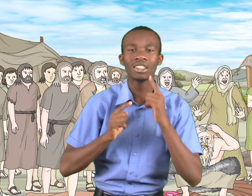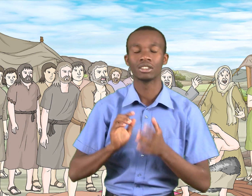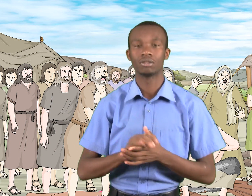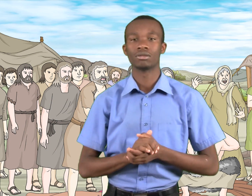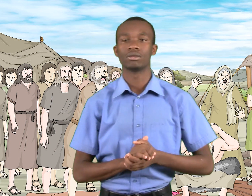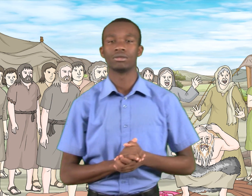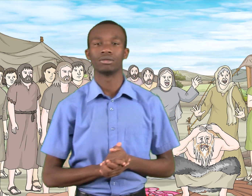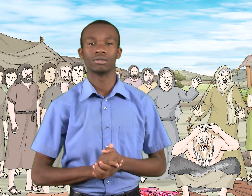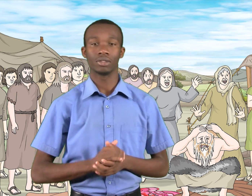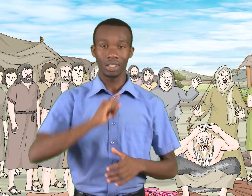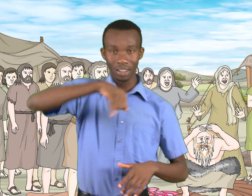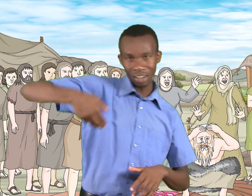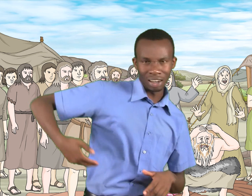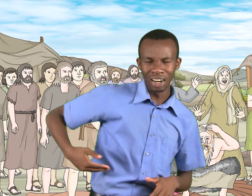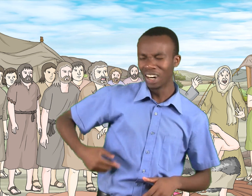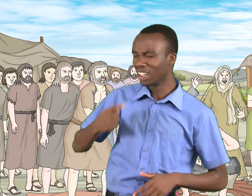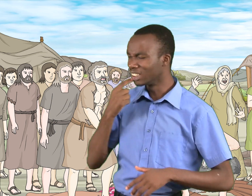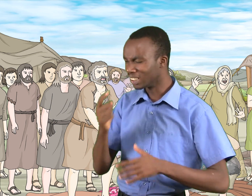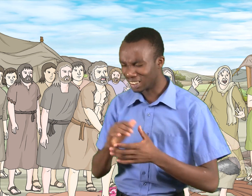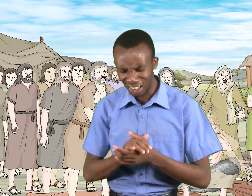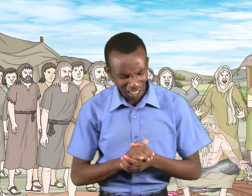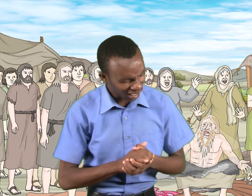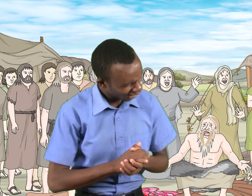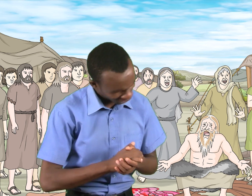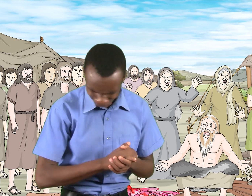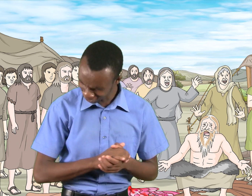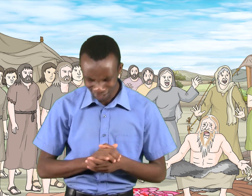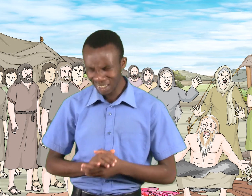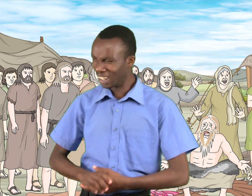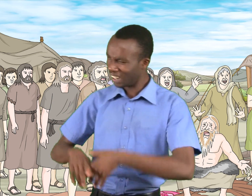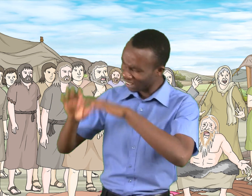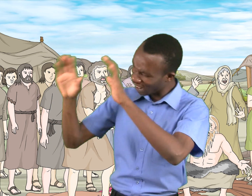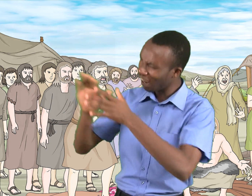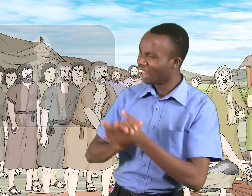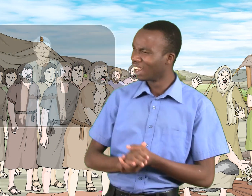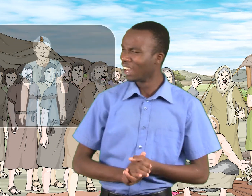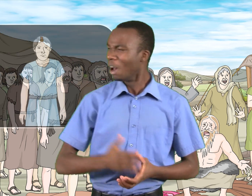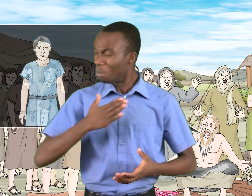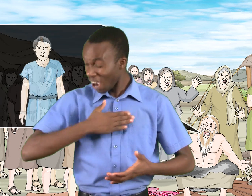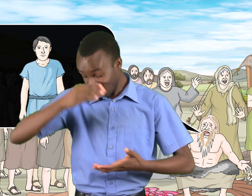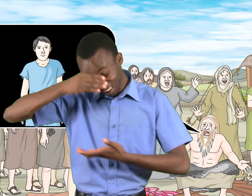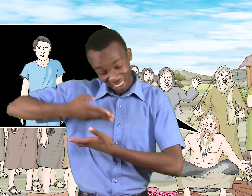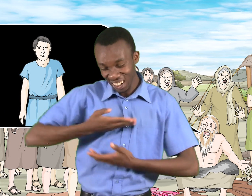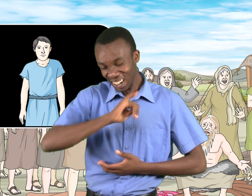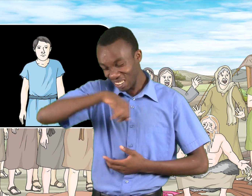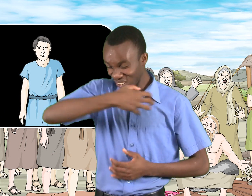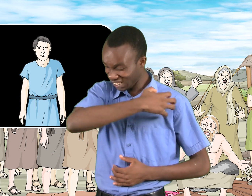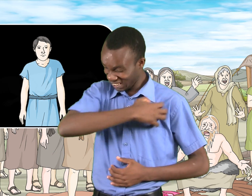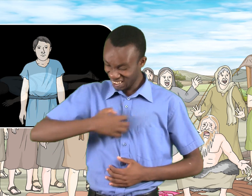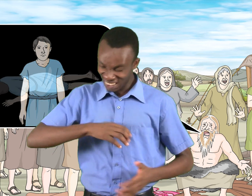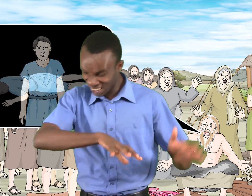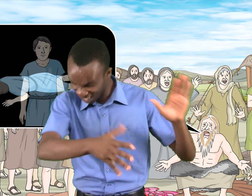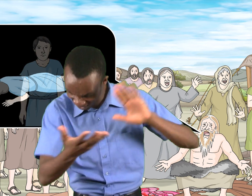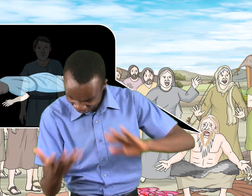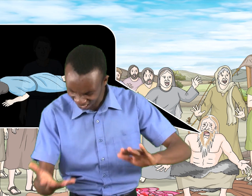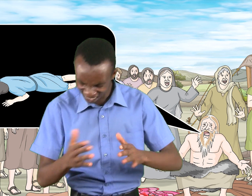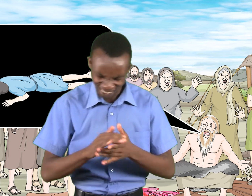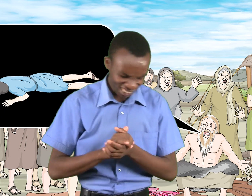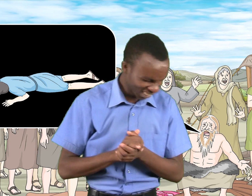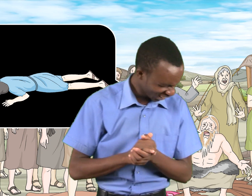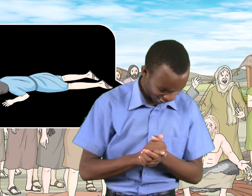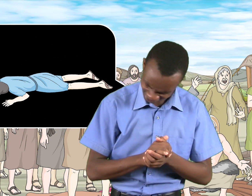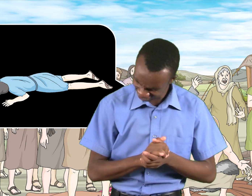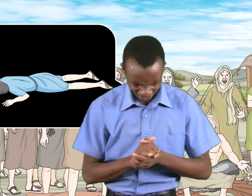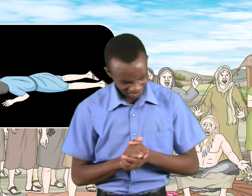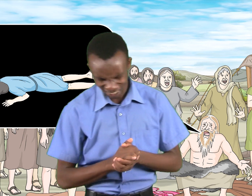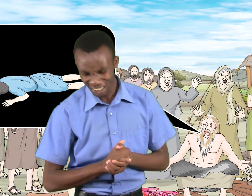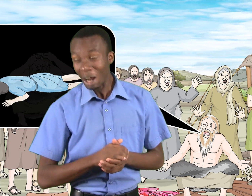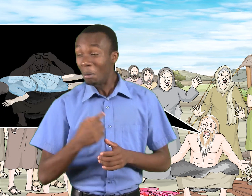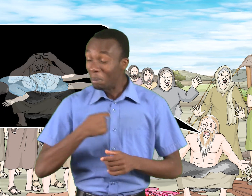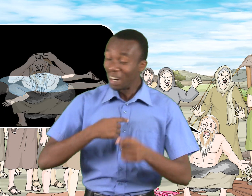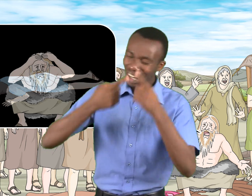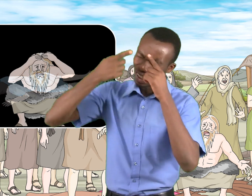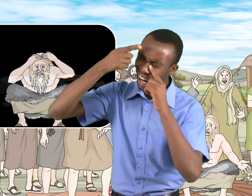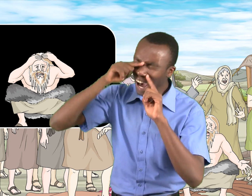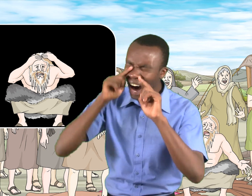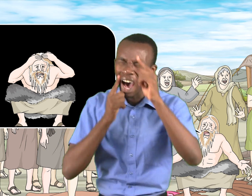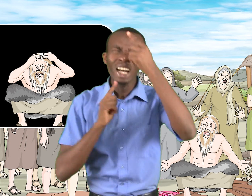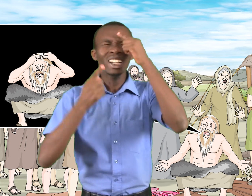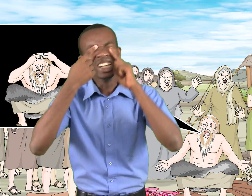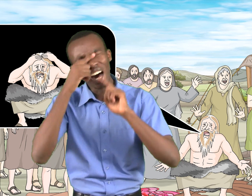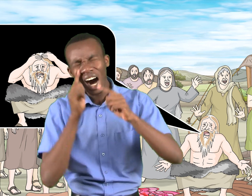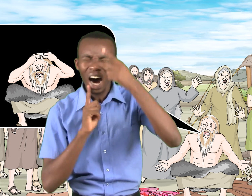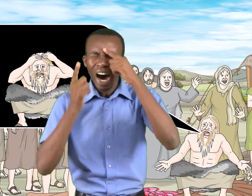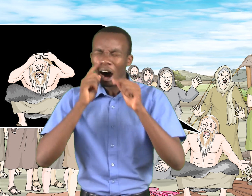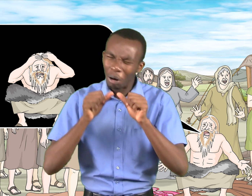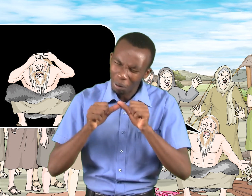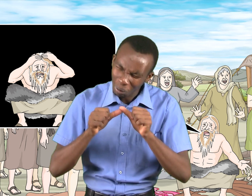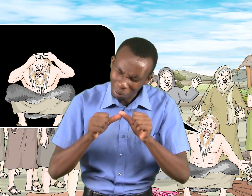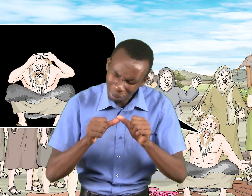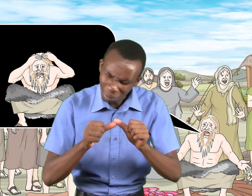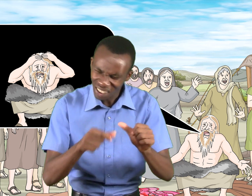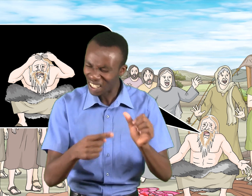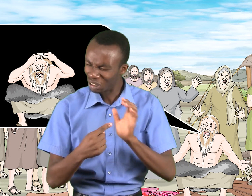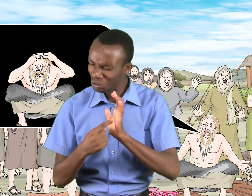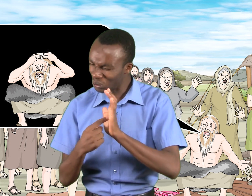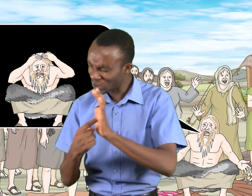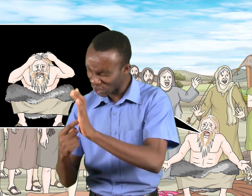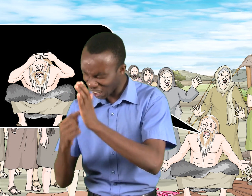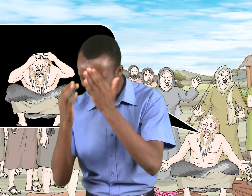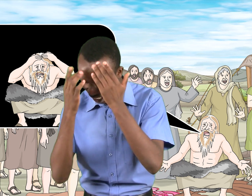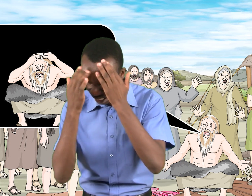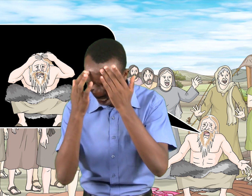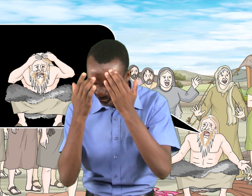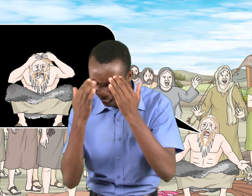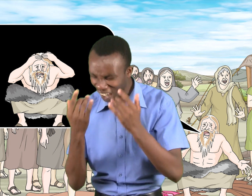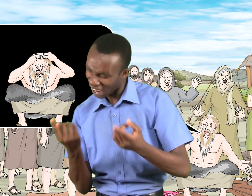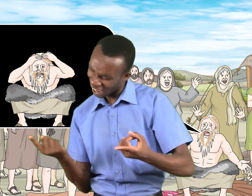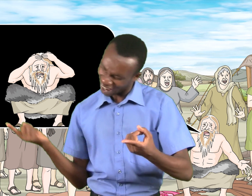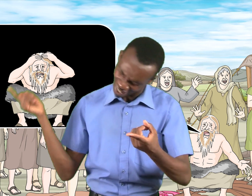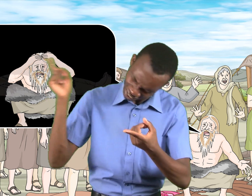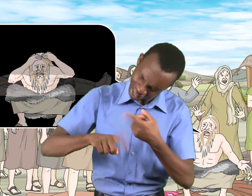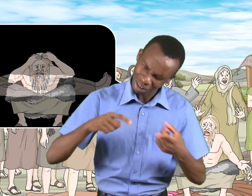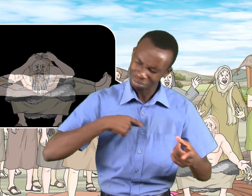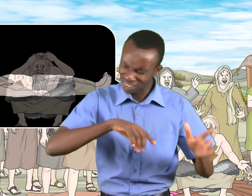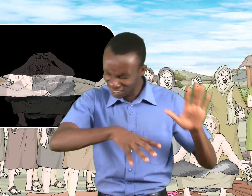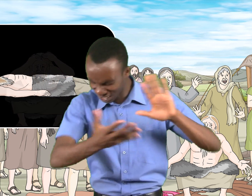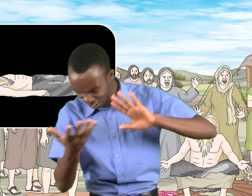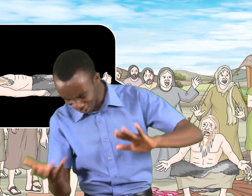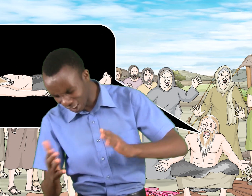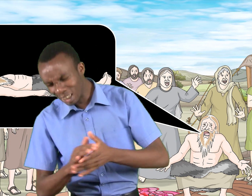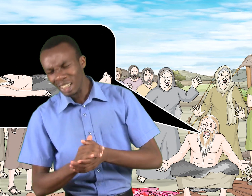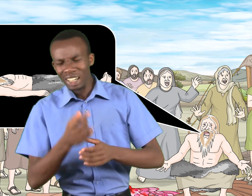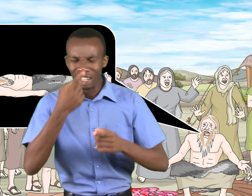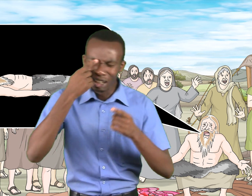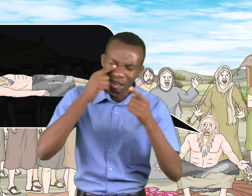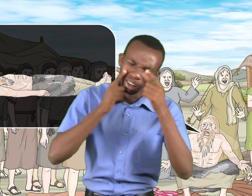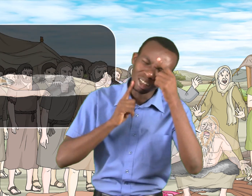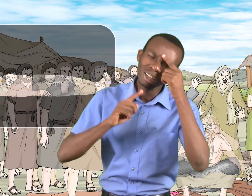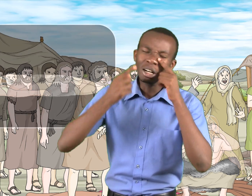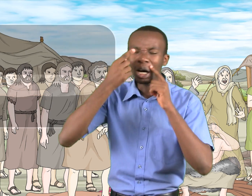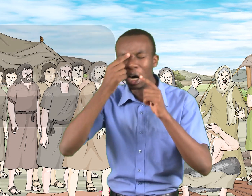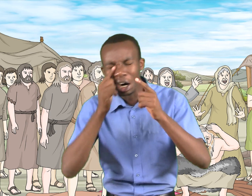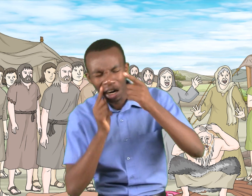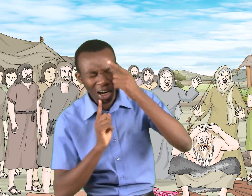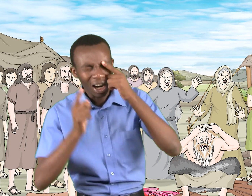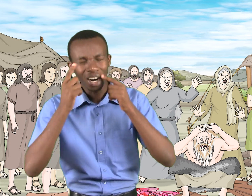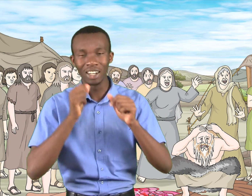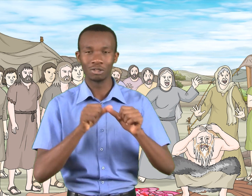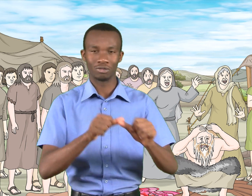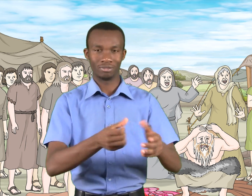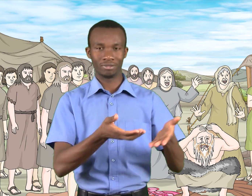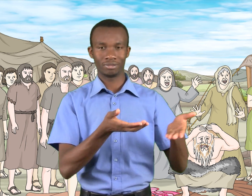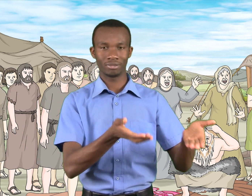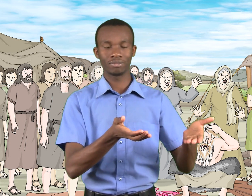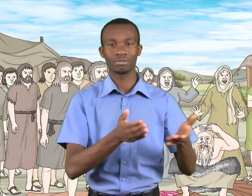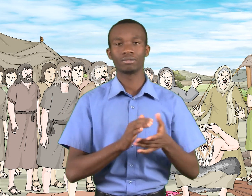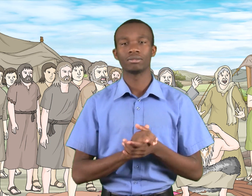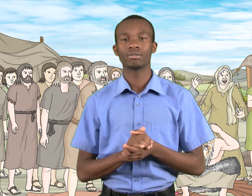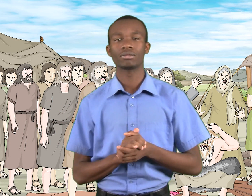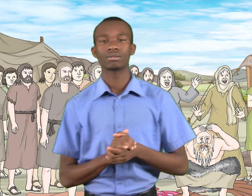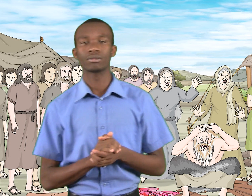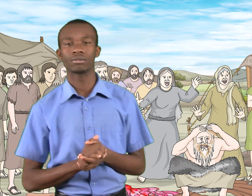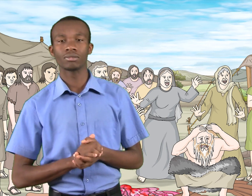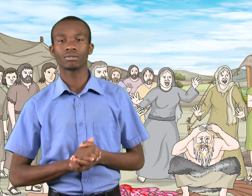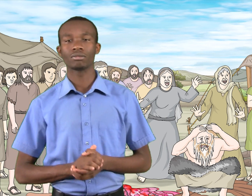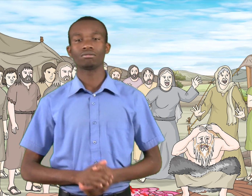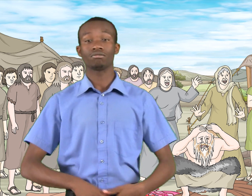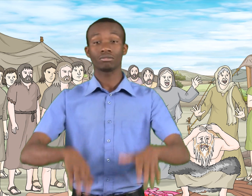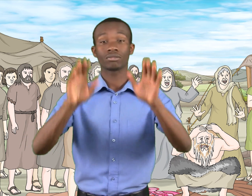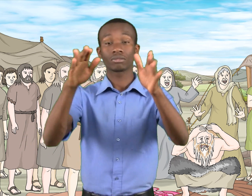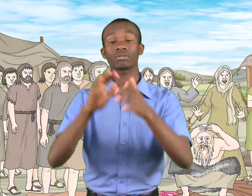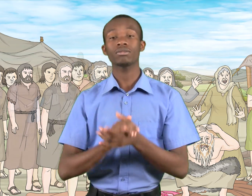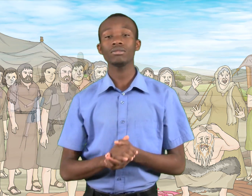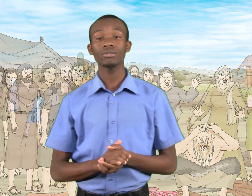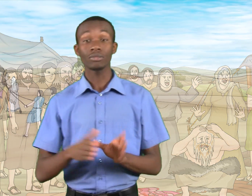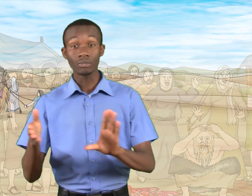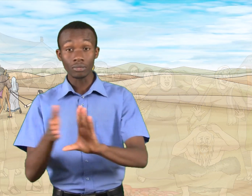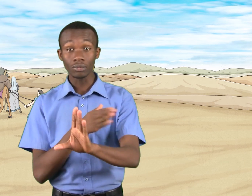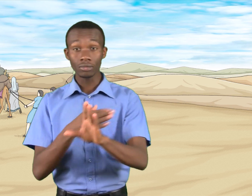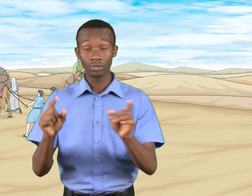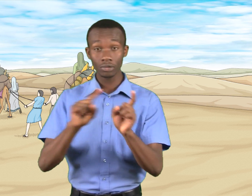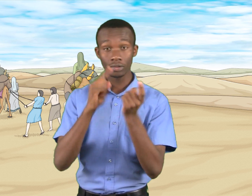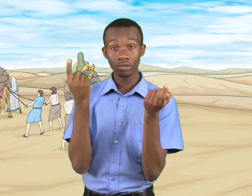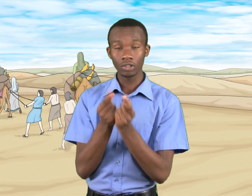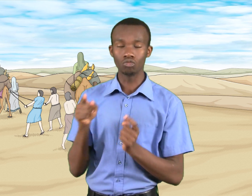“No,” he said. “I will go down to Sheol mourning for my son.”